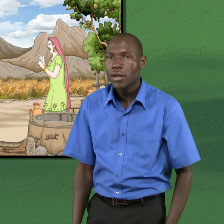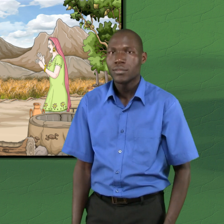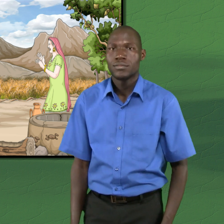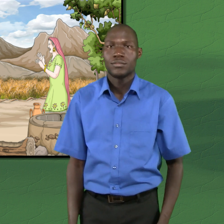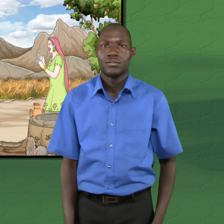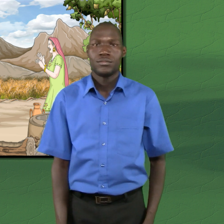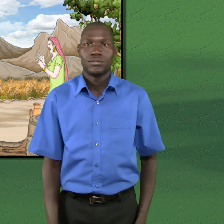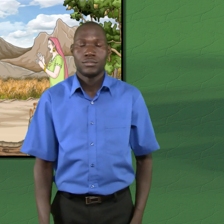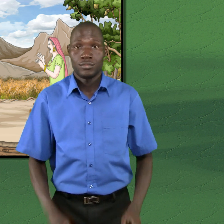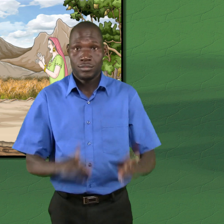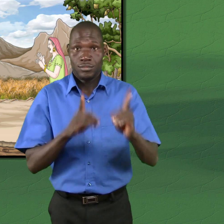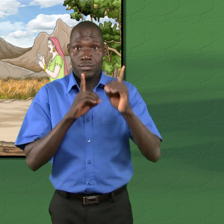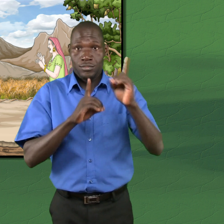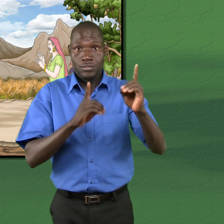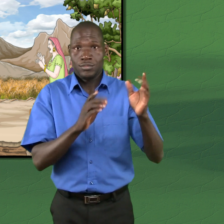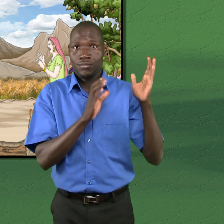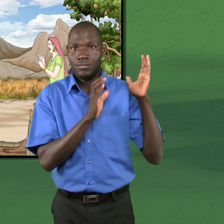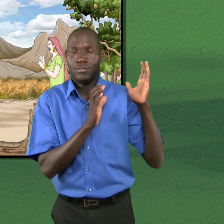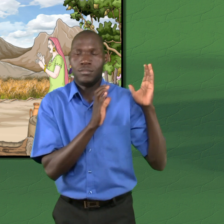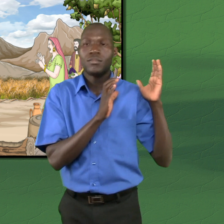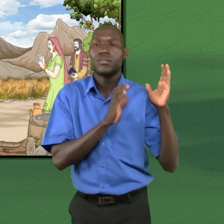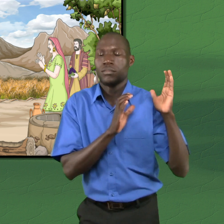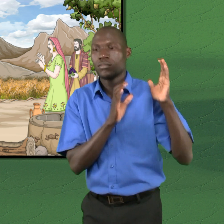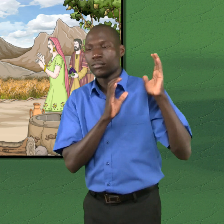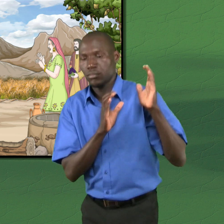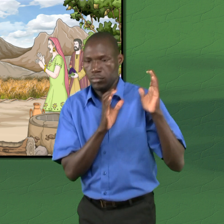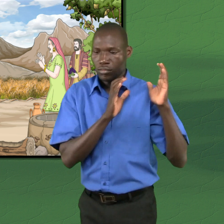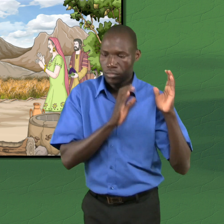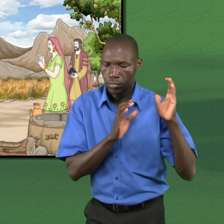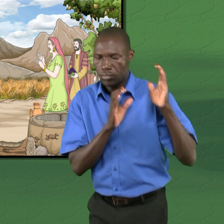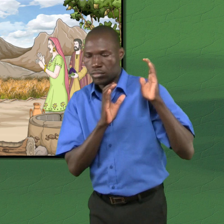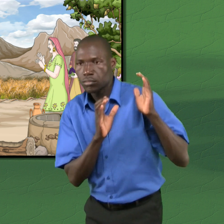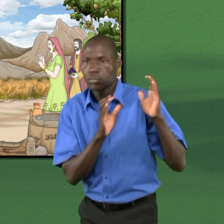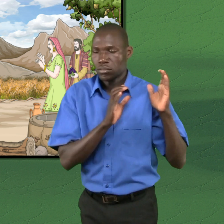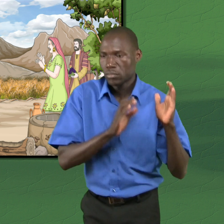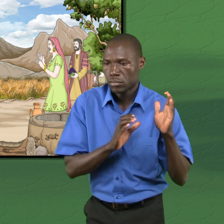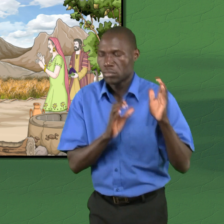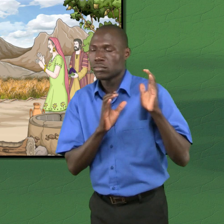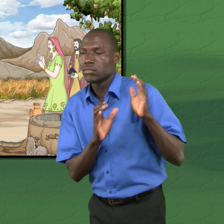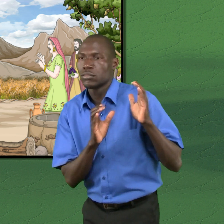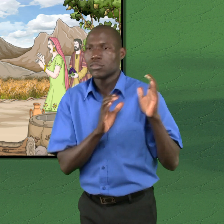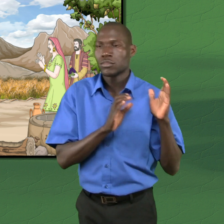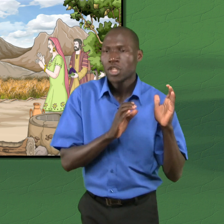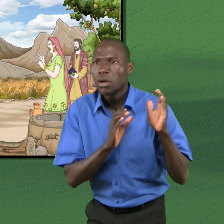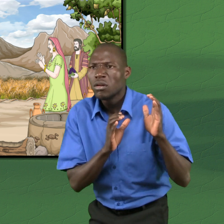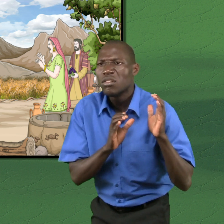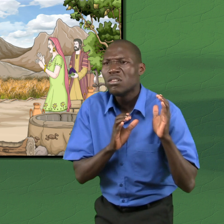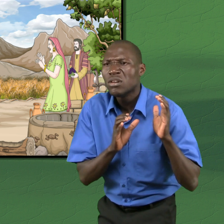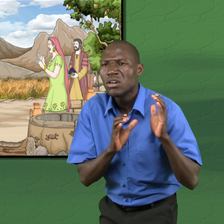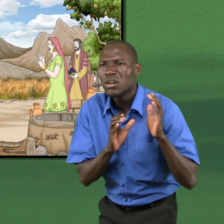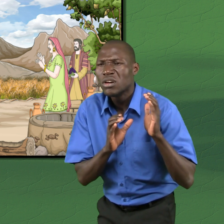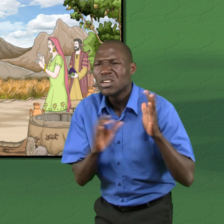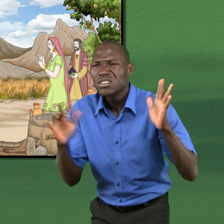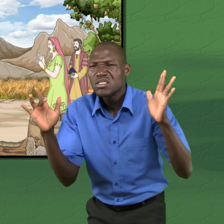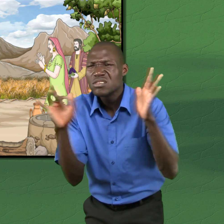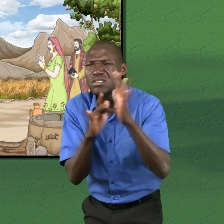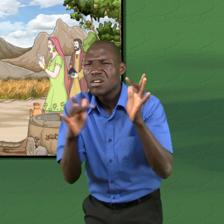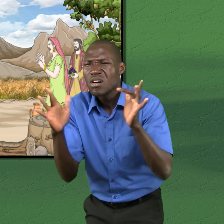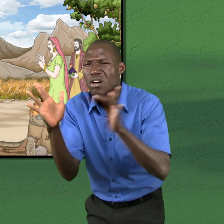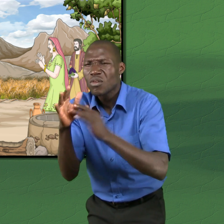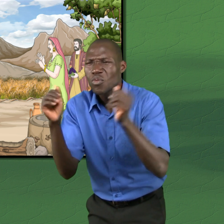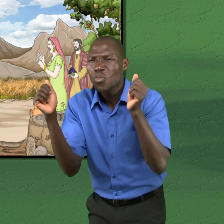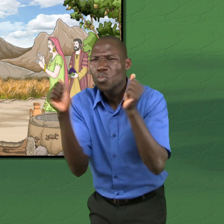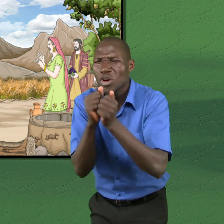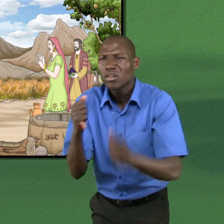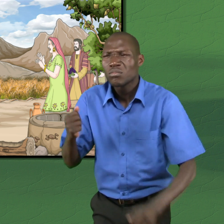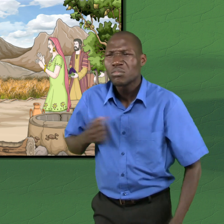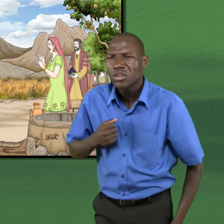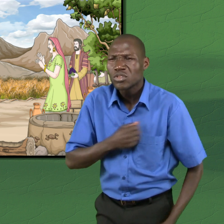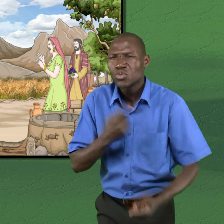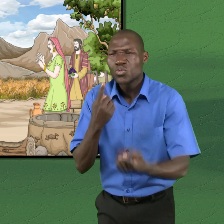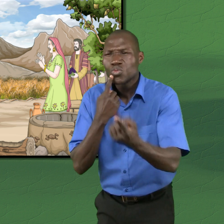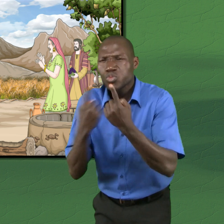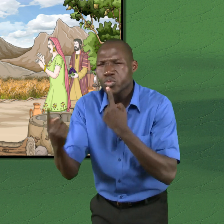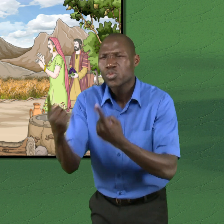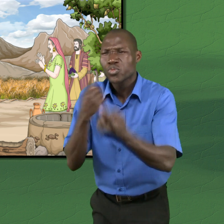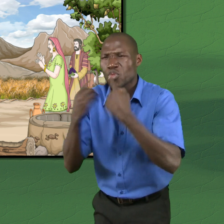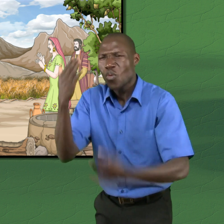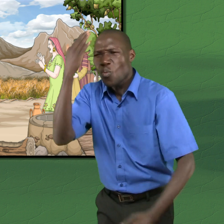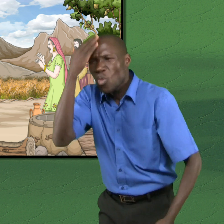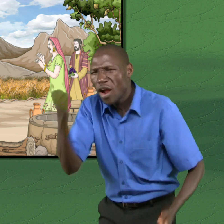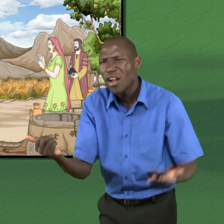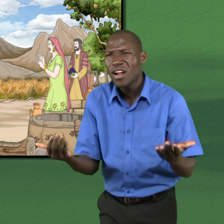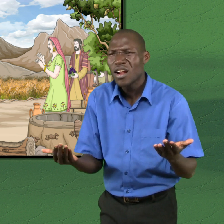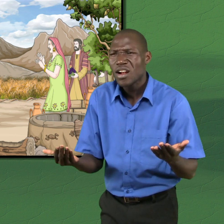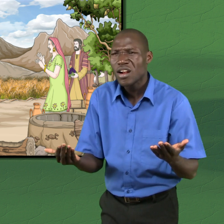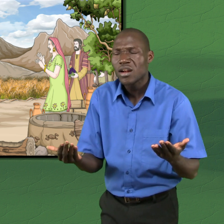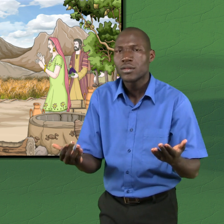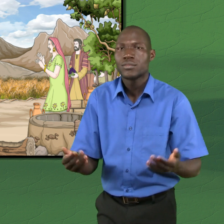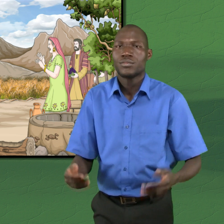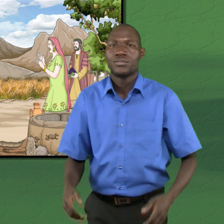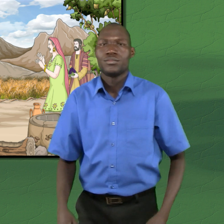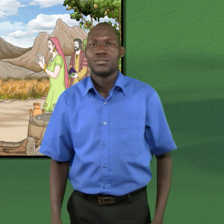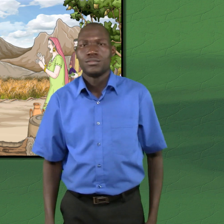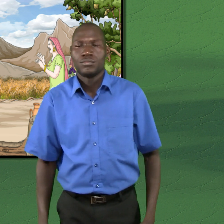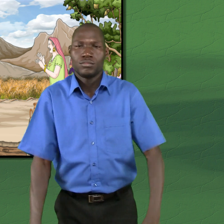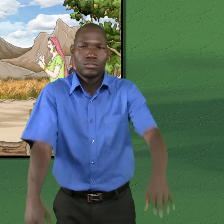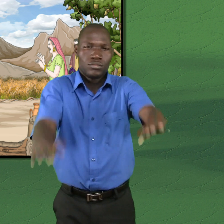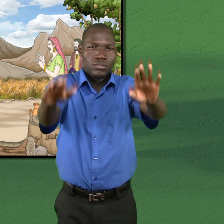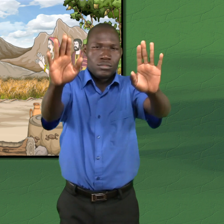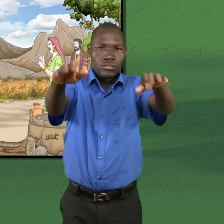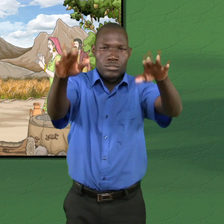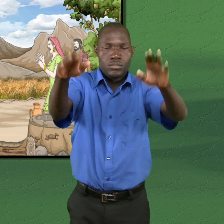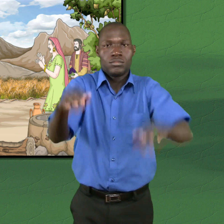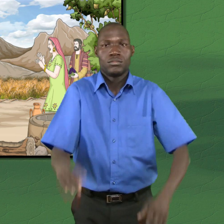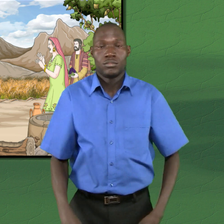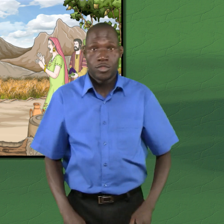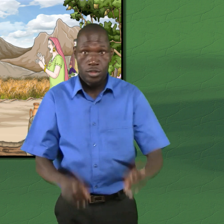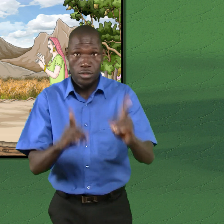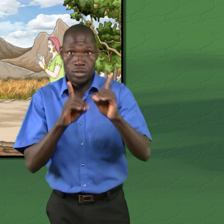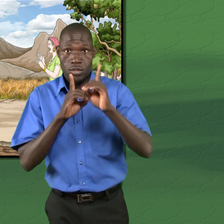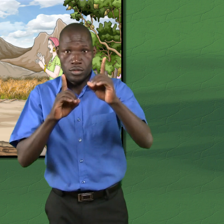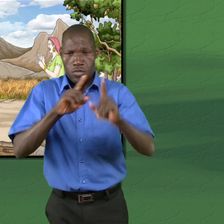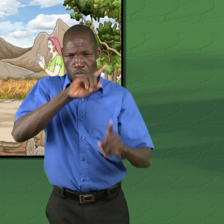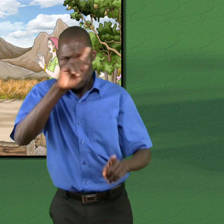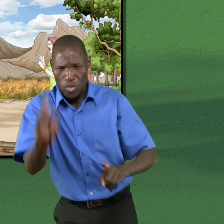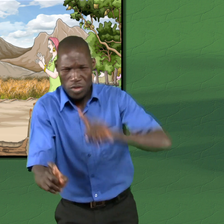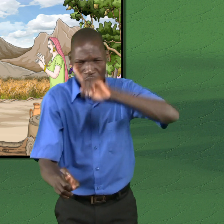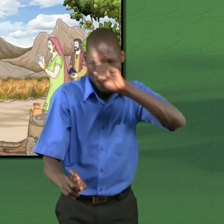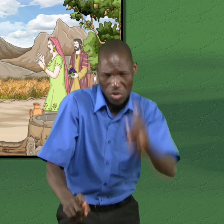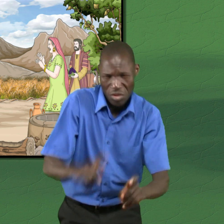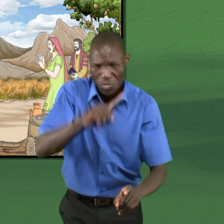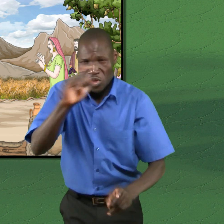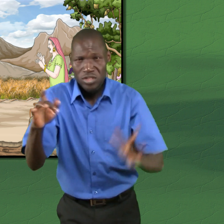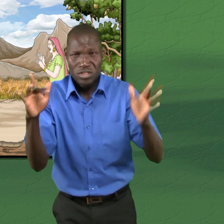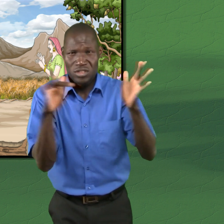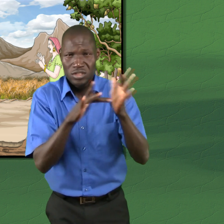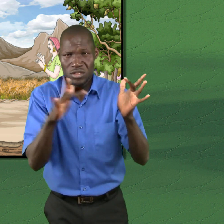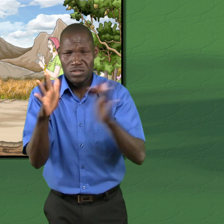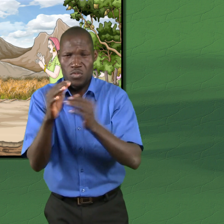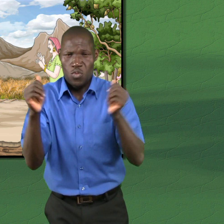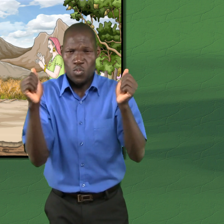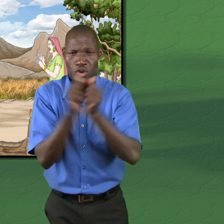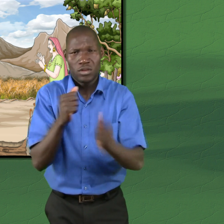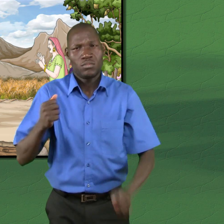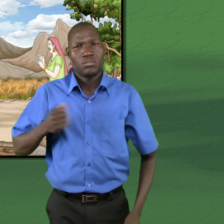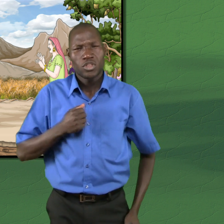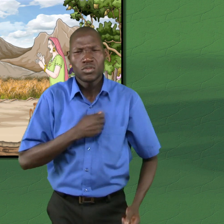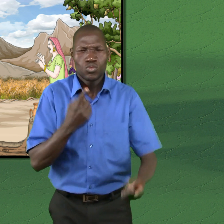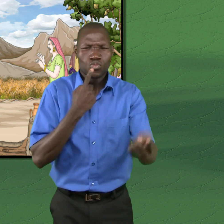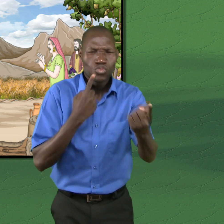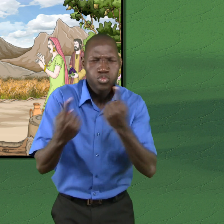Just then His disciples returned and were surprised that He was speaking with a woman.